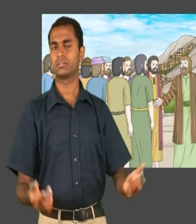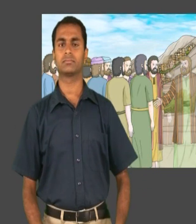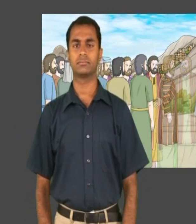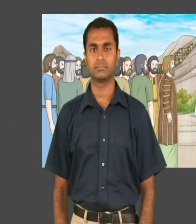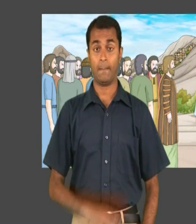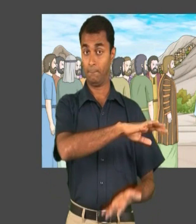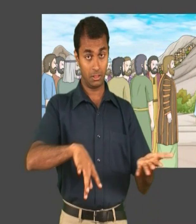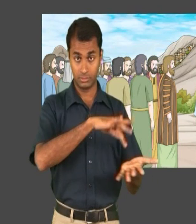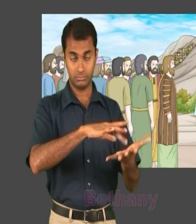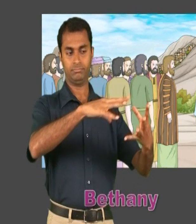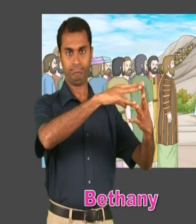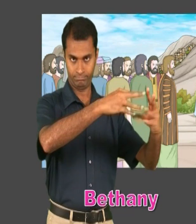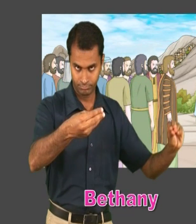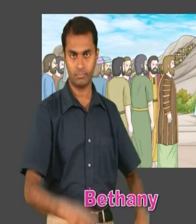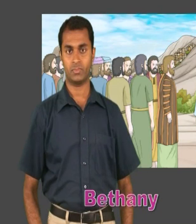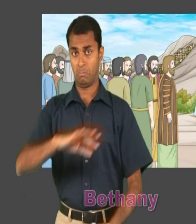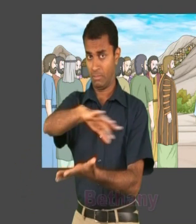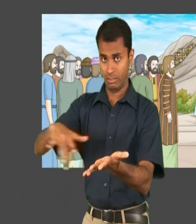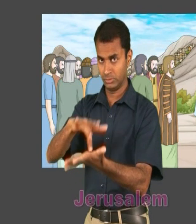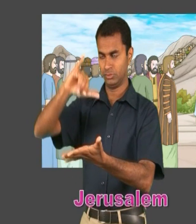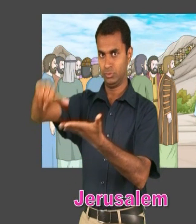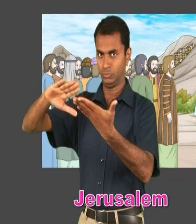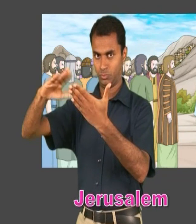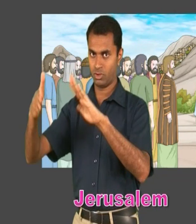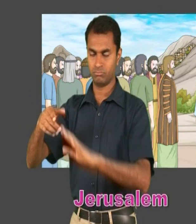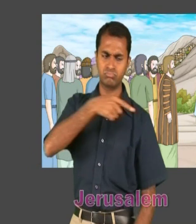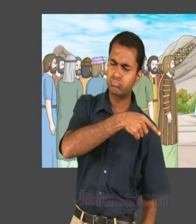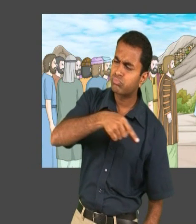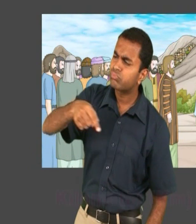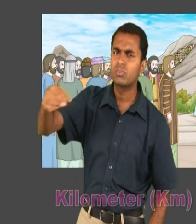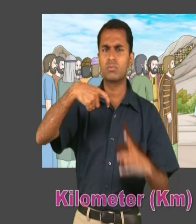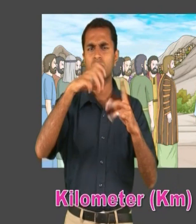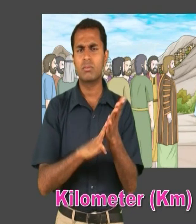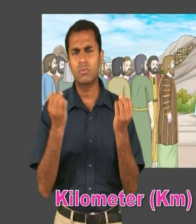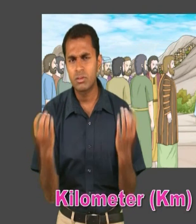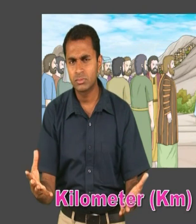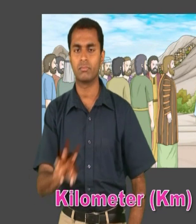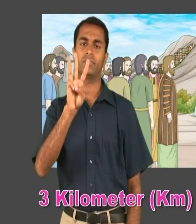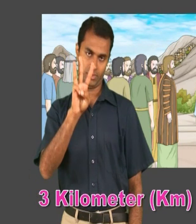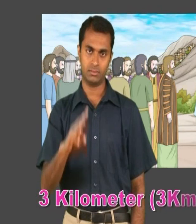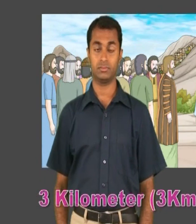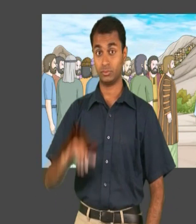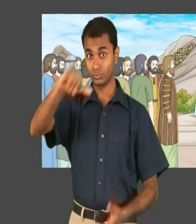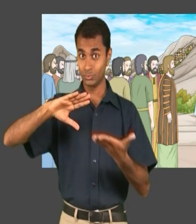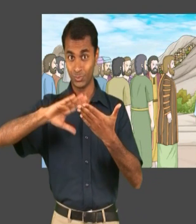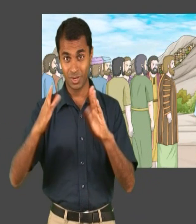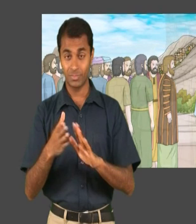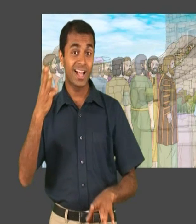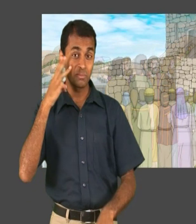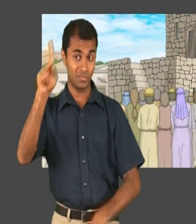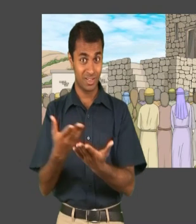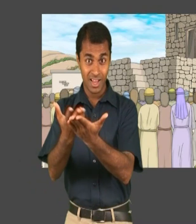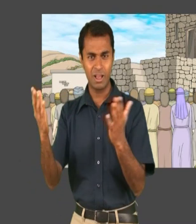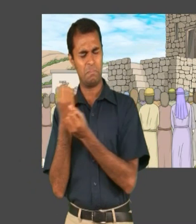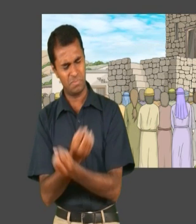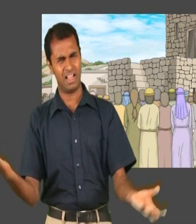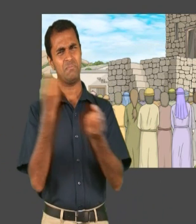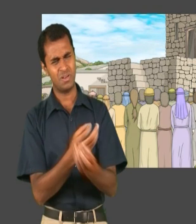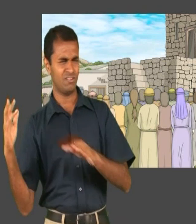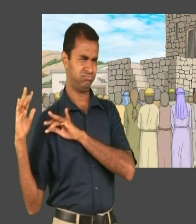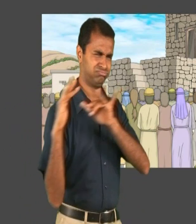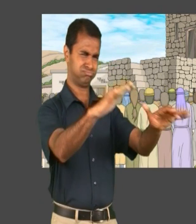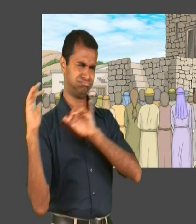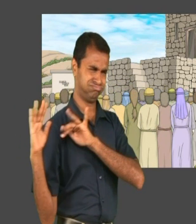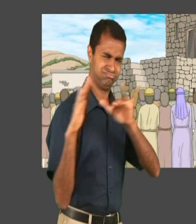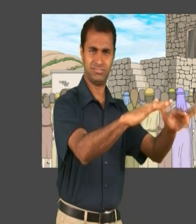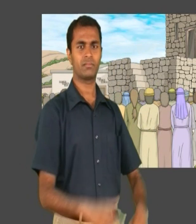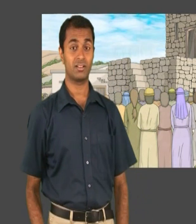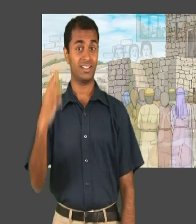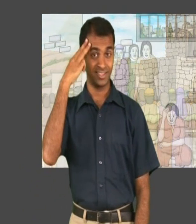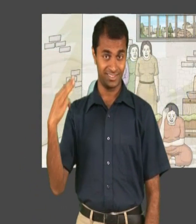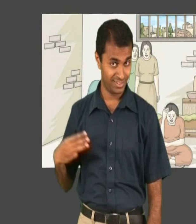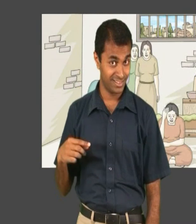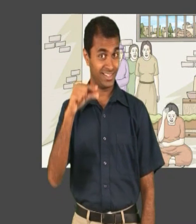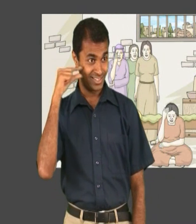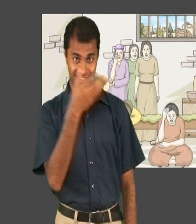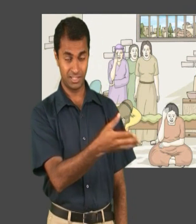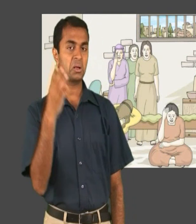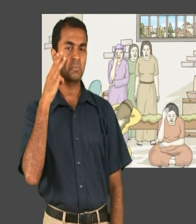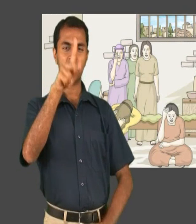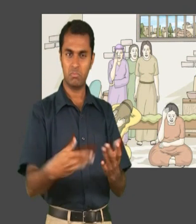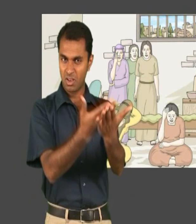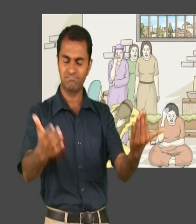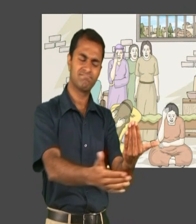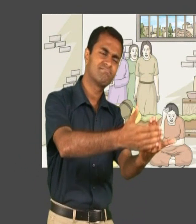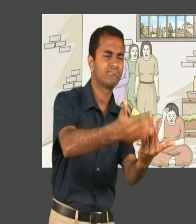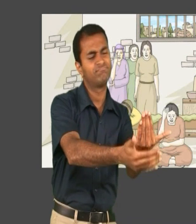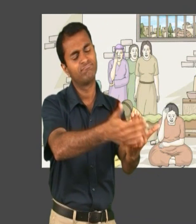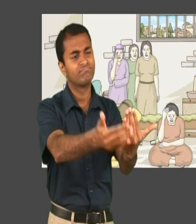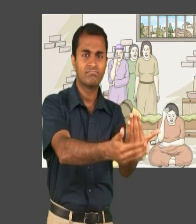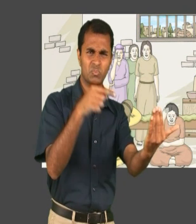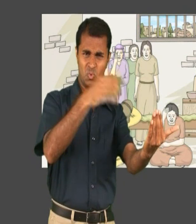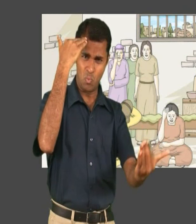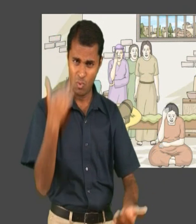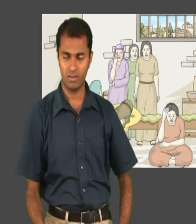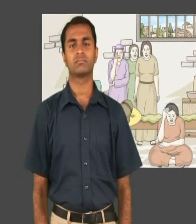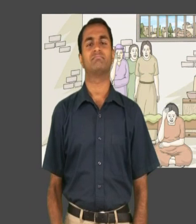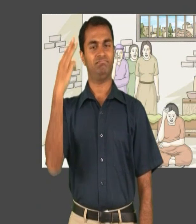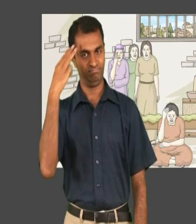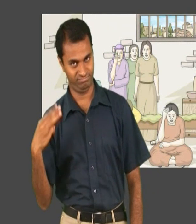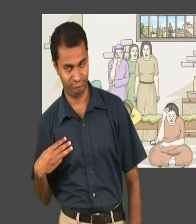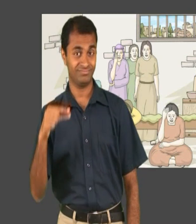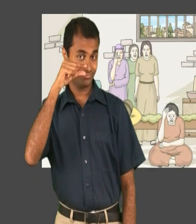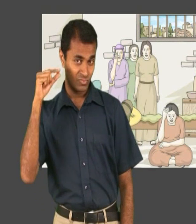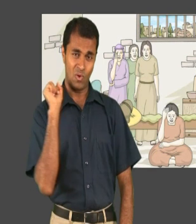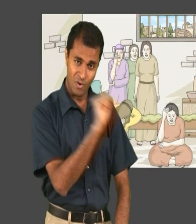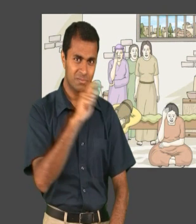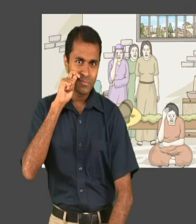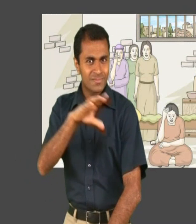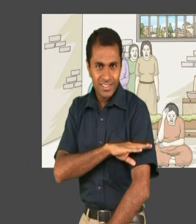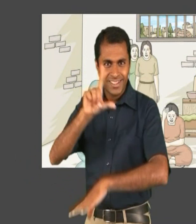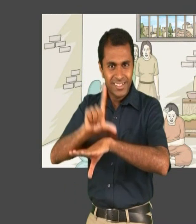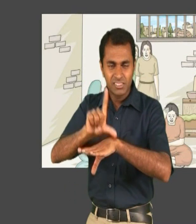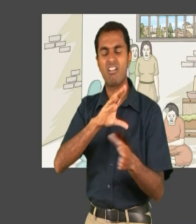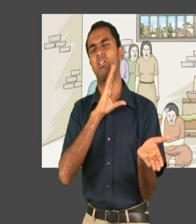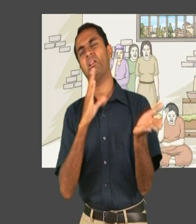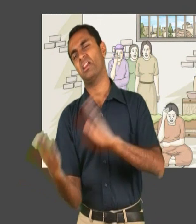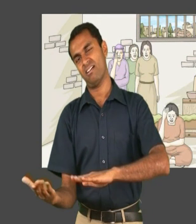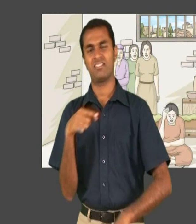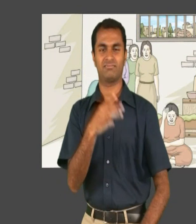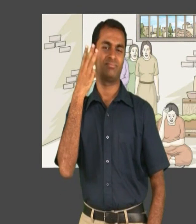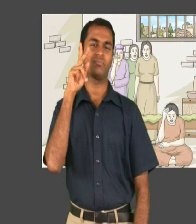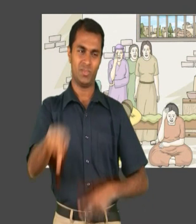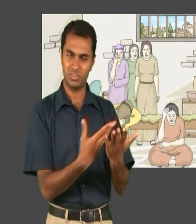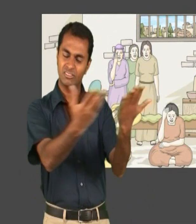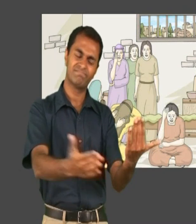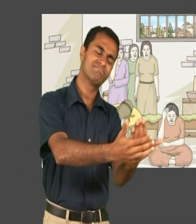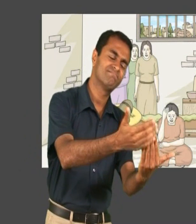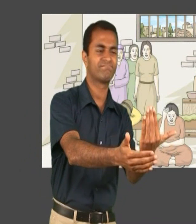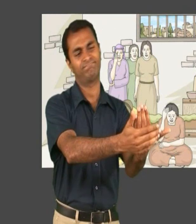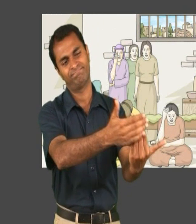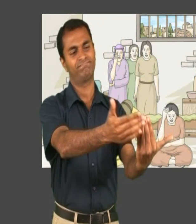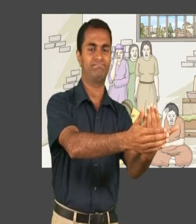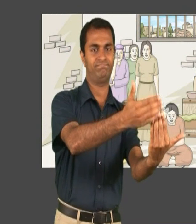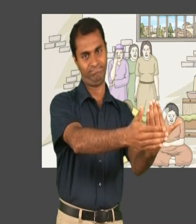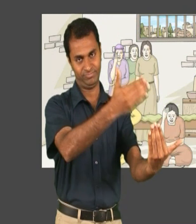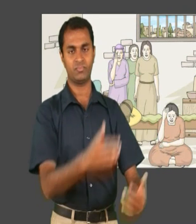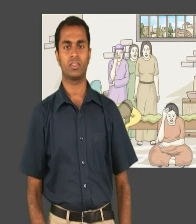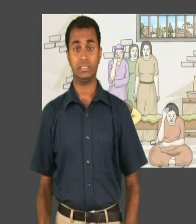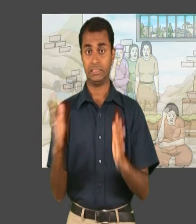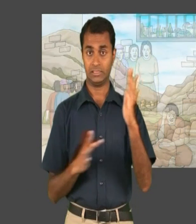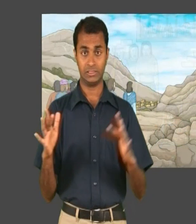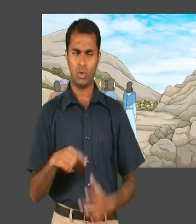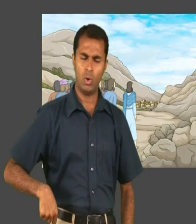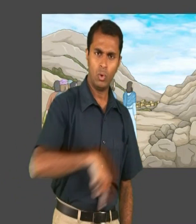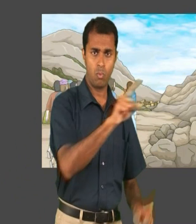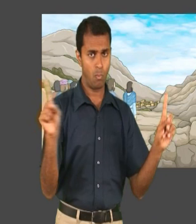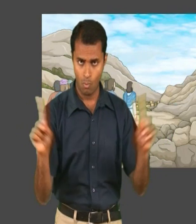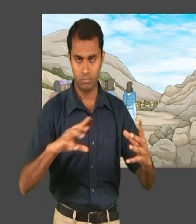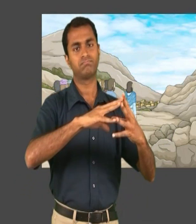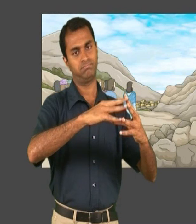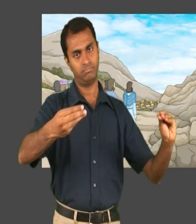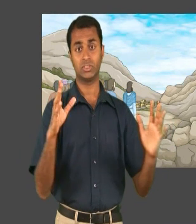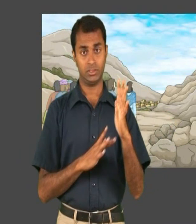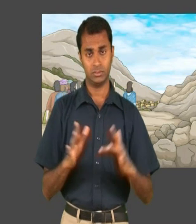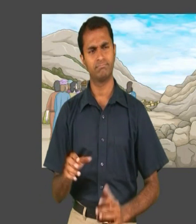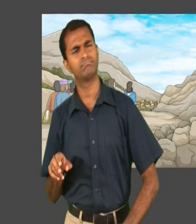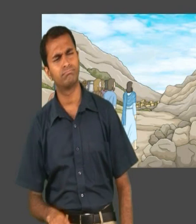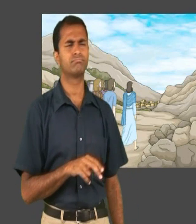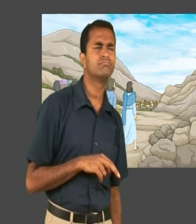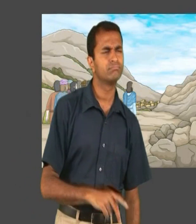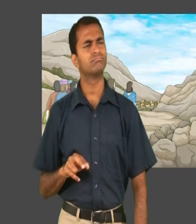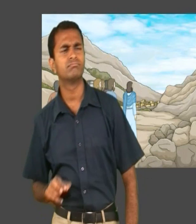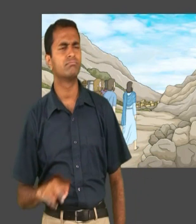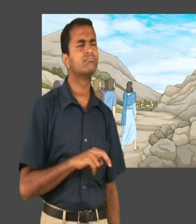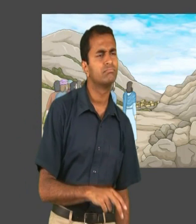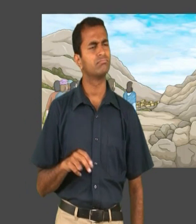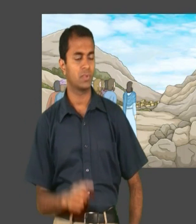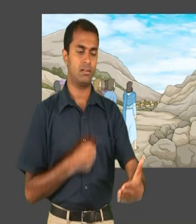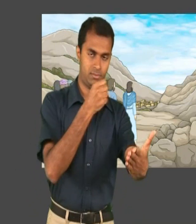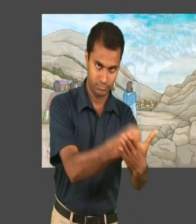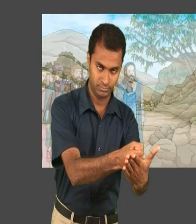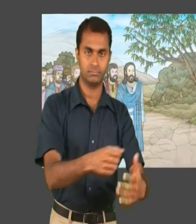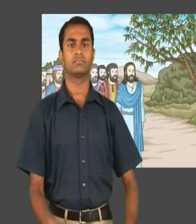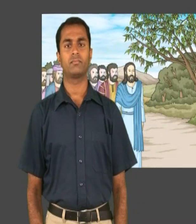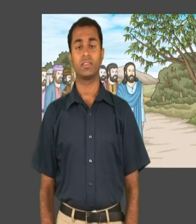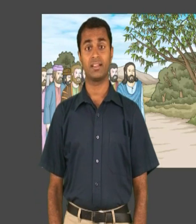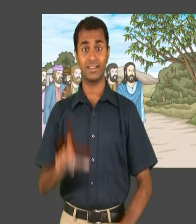Now Bethany was near Jerusalem, a little less than two miles away, and many of the Jews had come to Martha and Mary to console them in the loss of their brother.